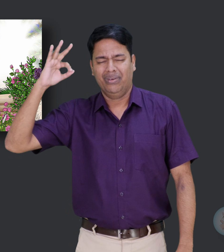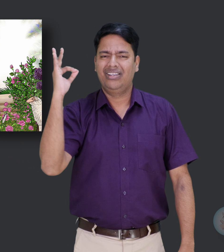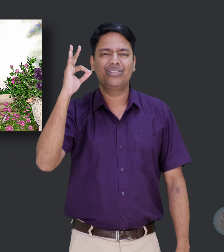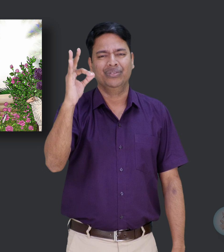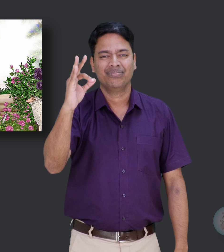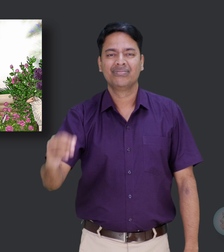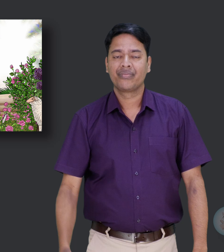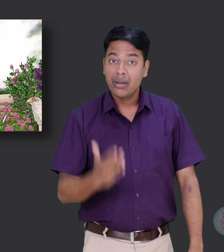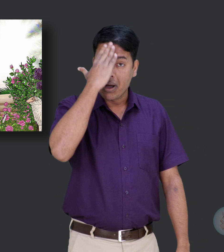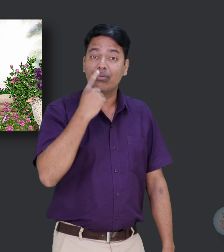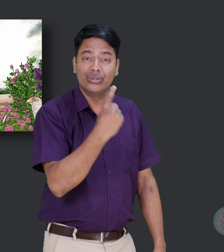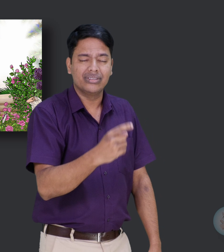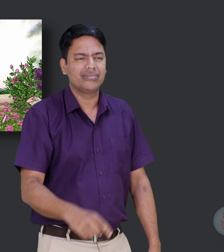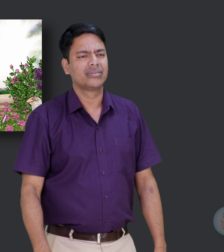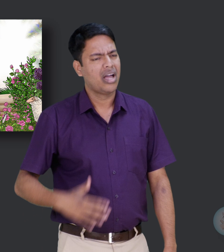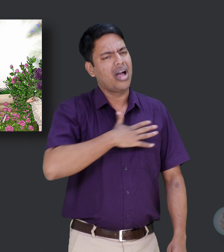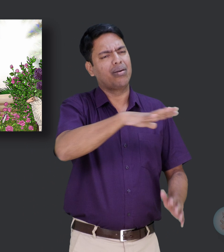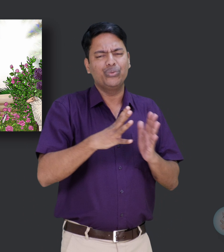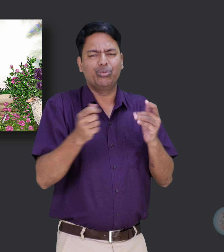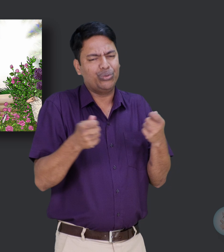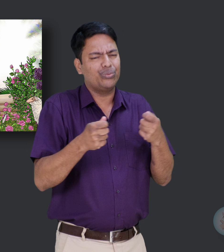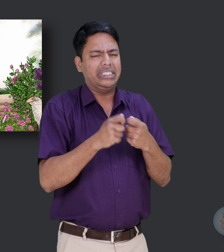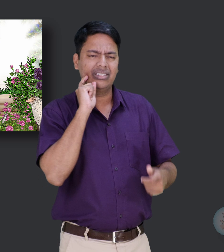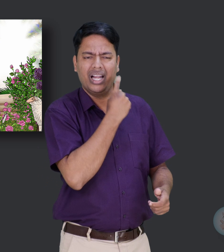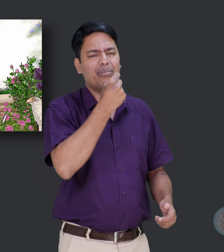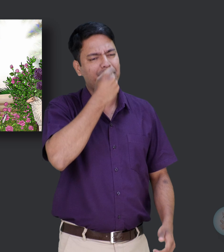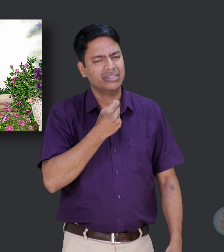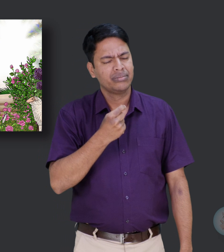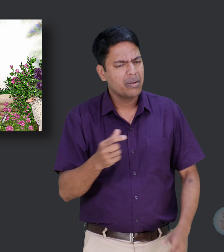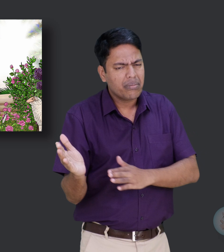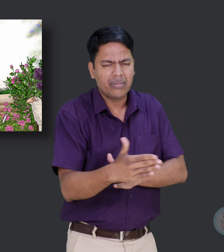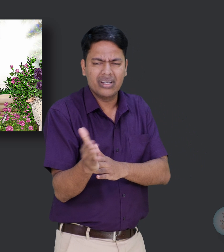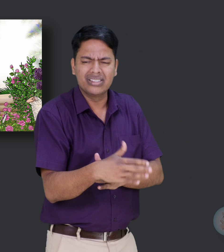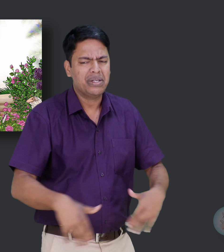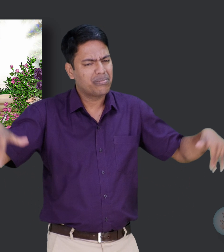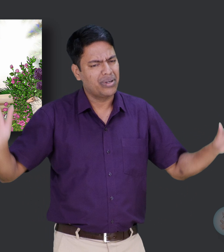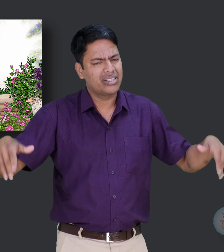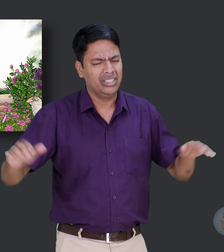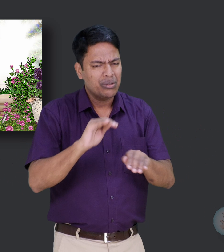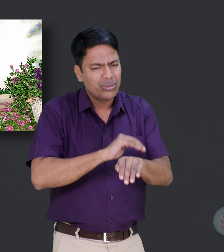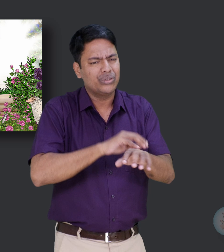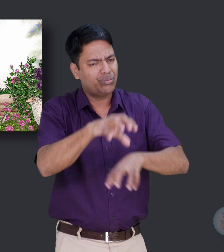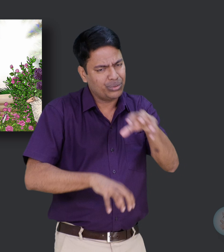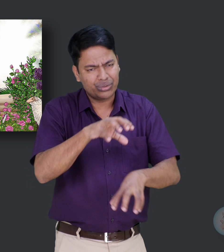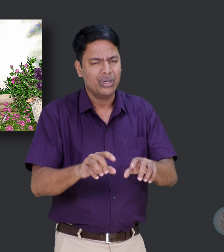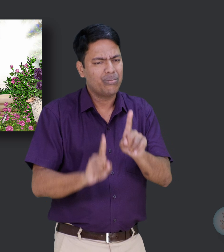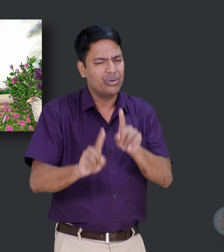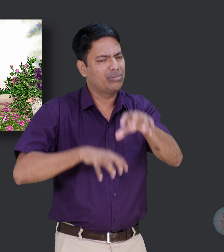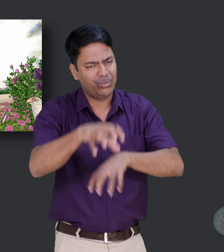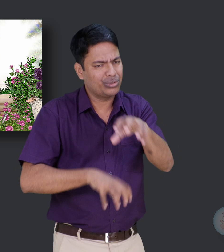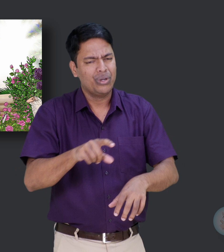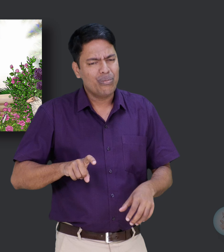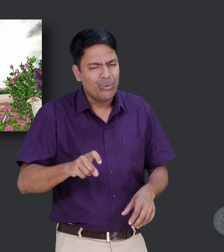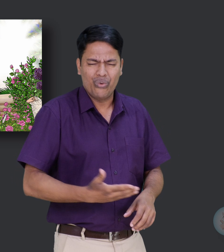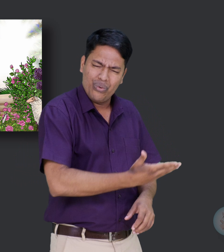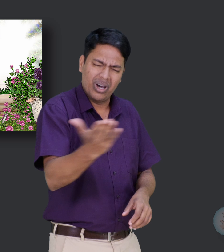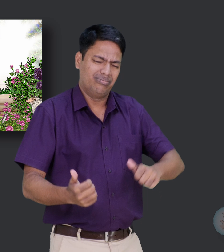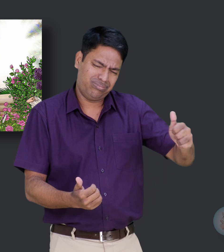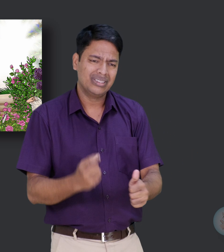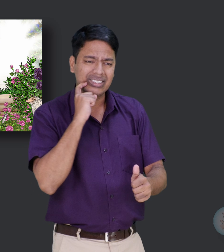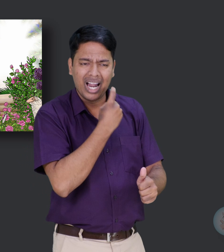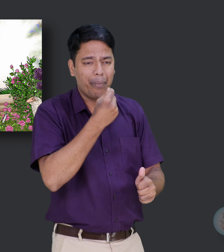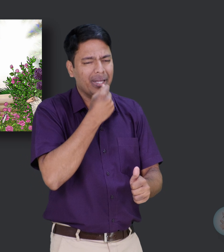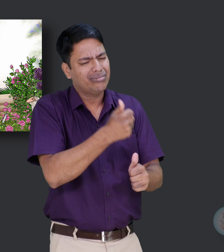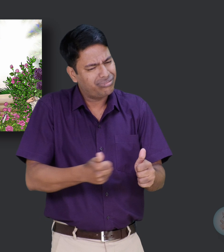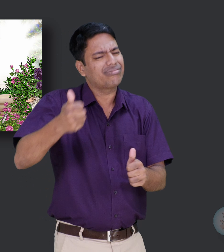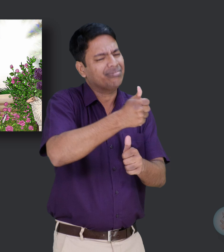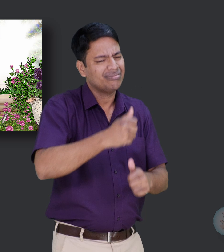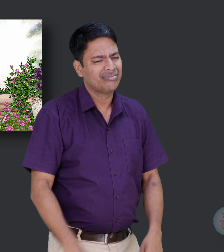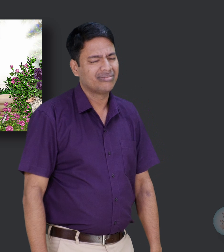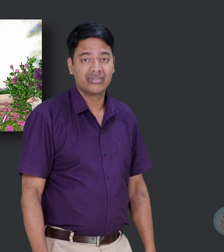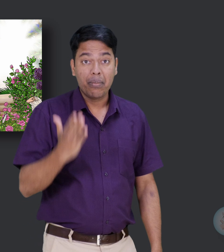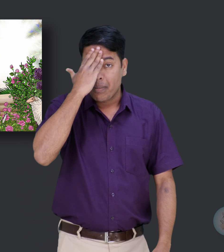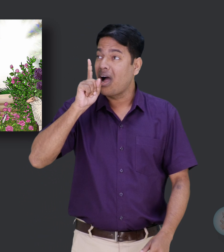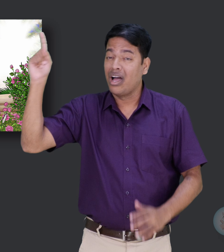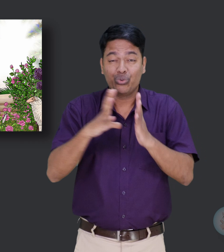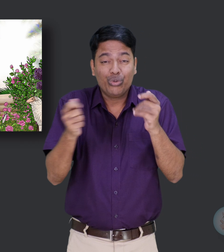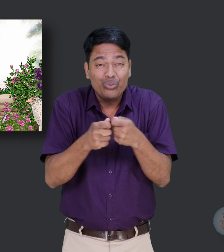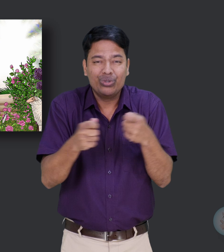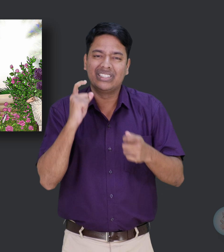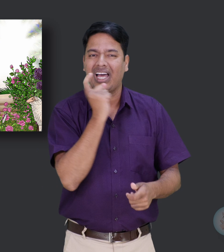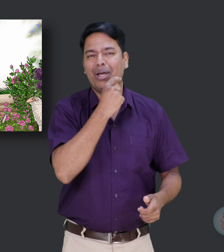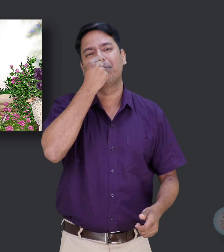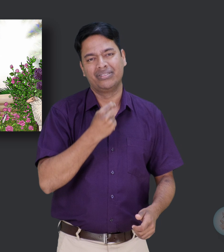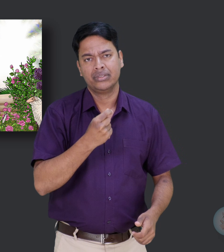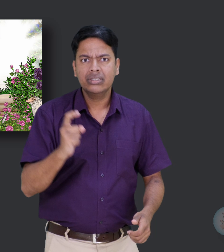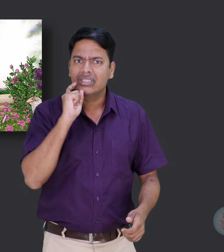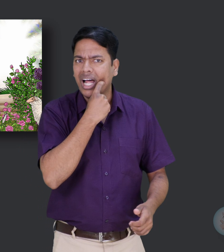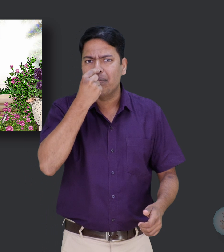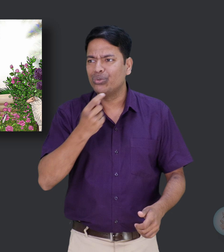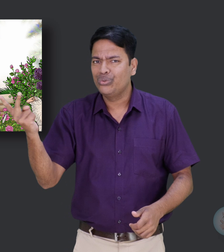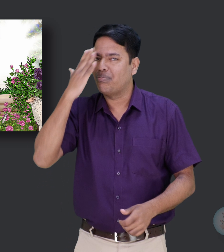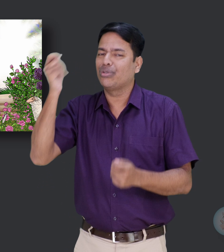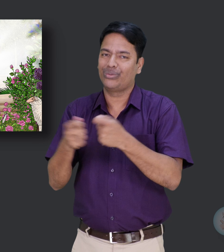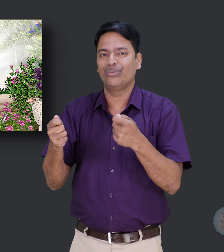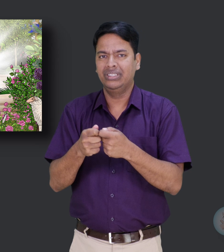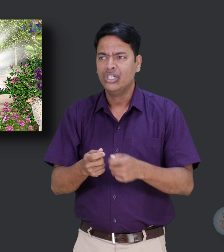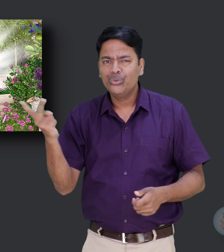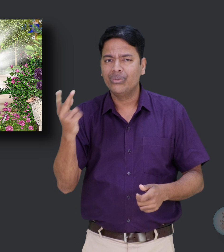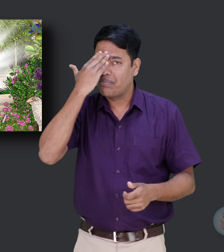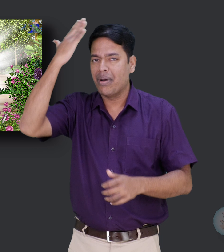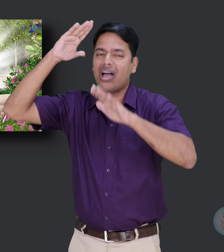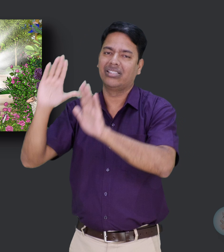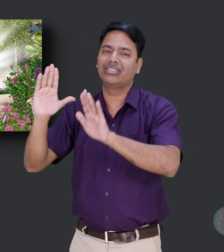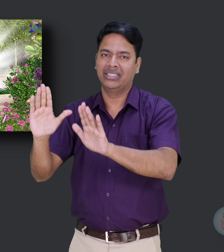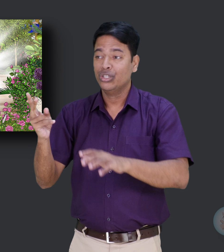Then God said, “Let Us make man in Our image, after Our likeness, to rule over the fish of the sea and the birds of the air, over the livestock, and over all the earth itself and every creature that crawls upon it.”